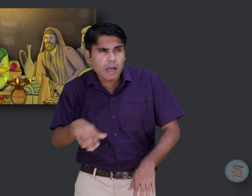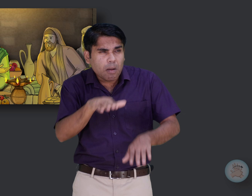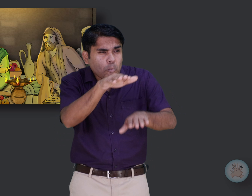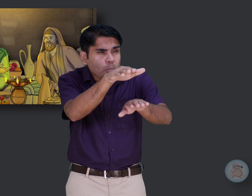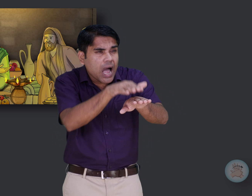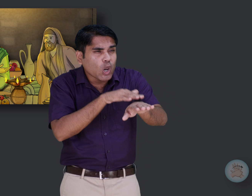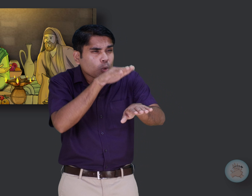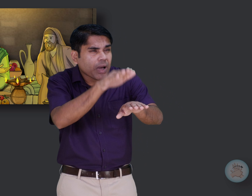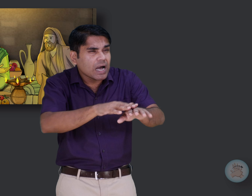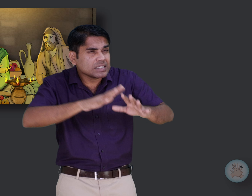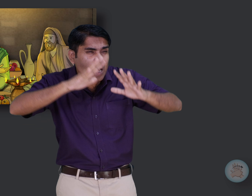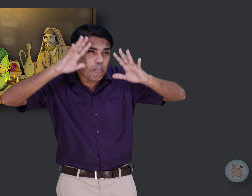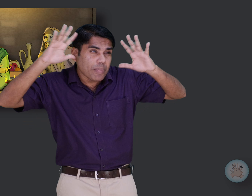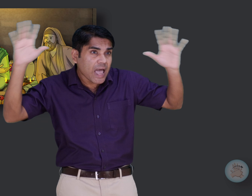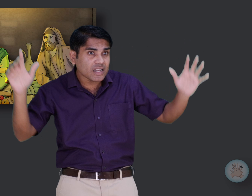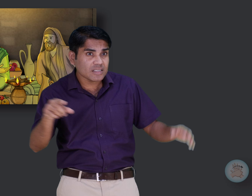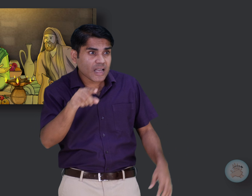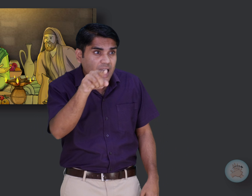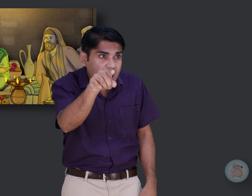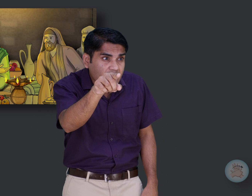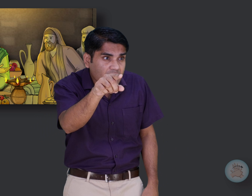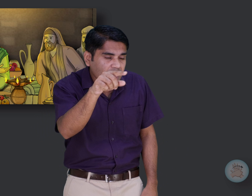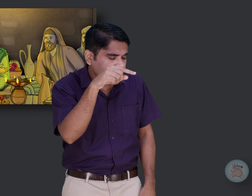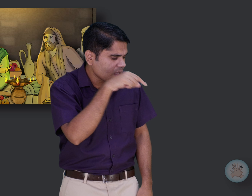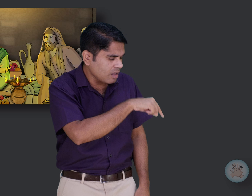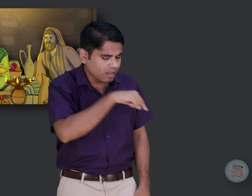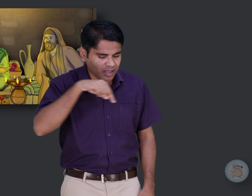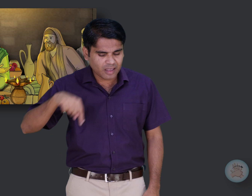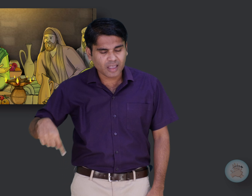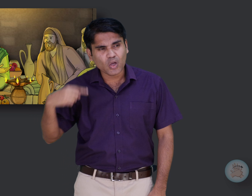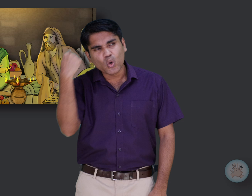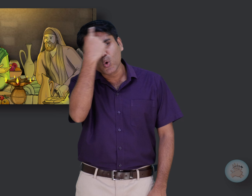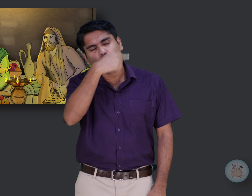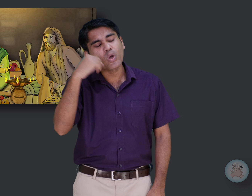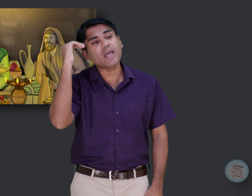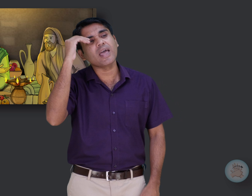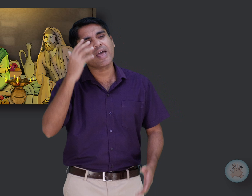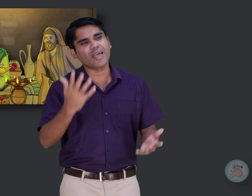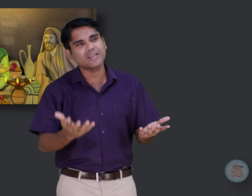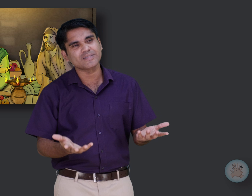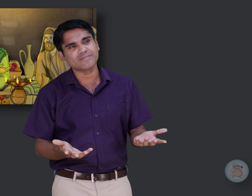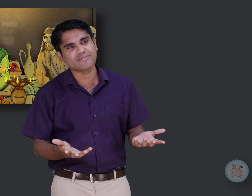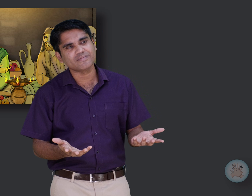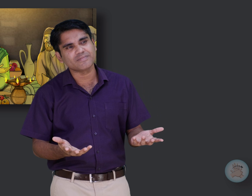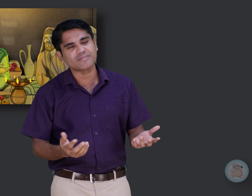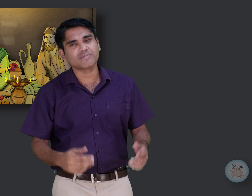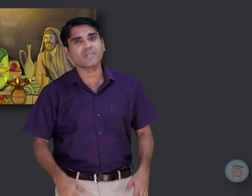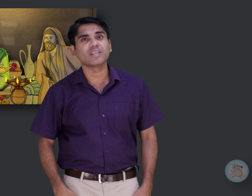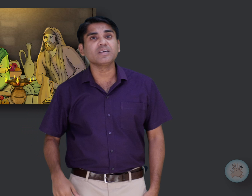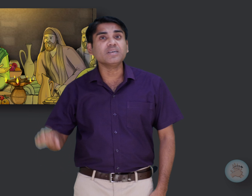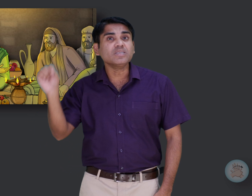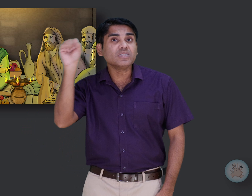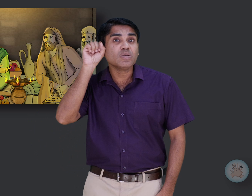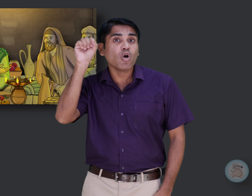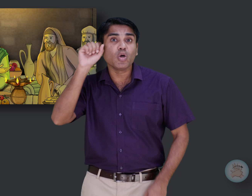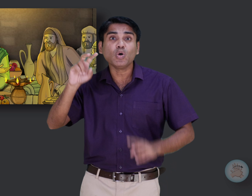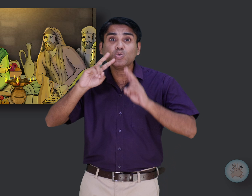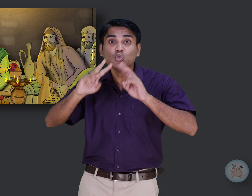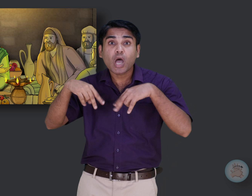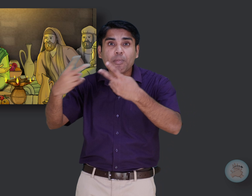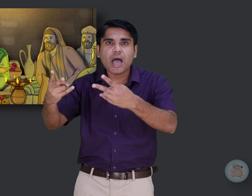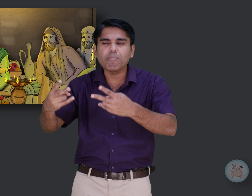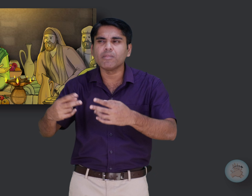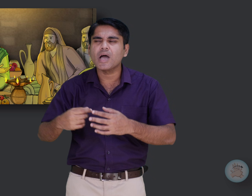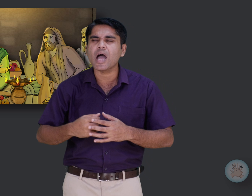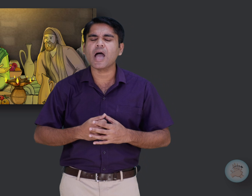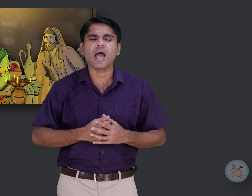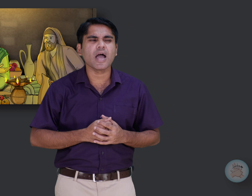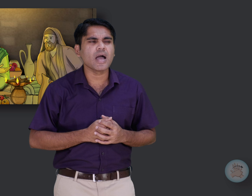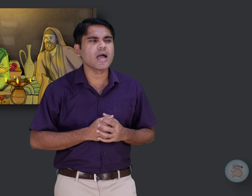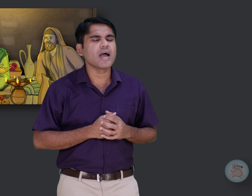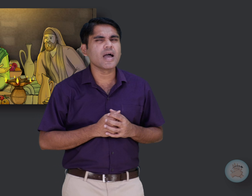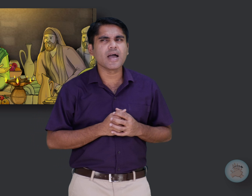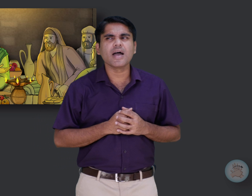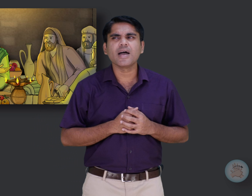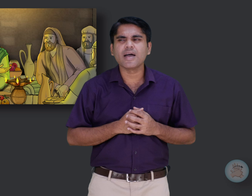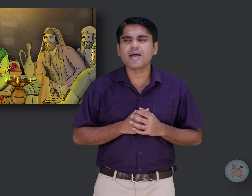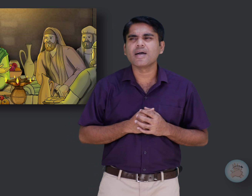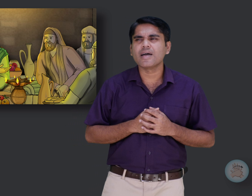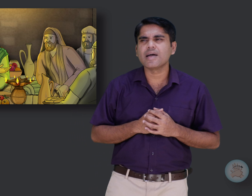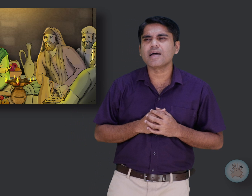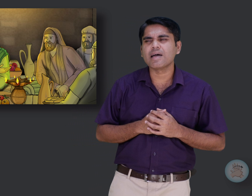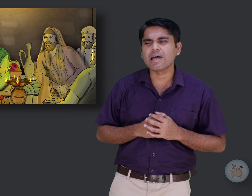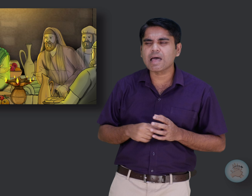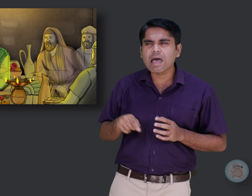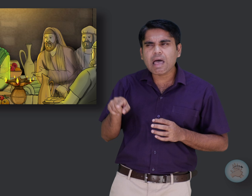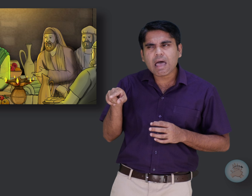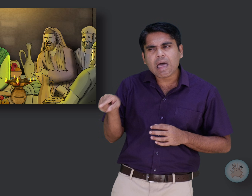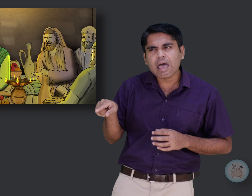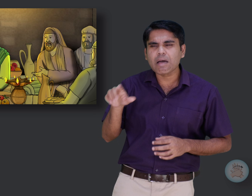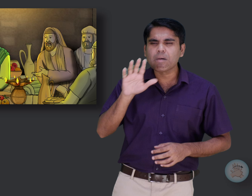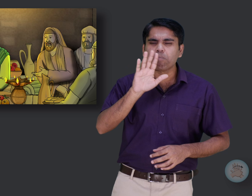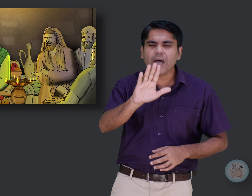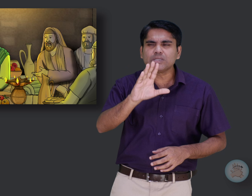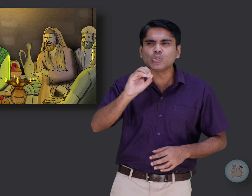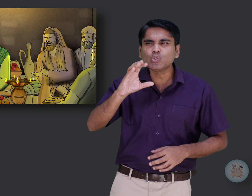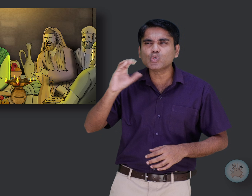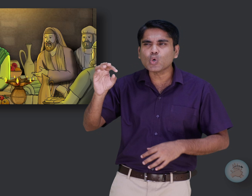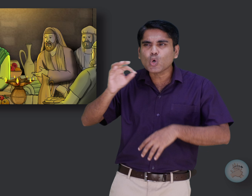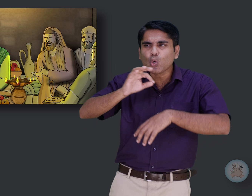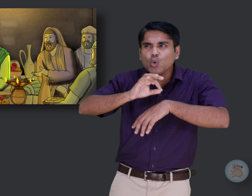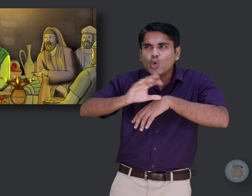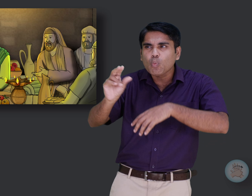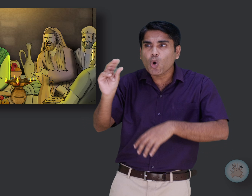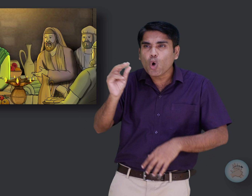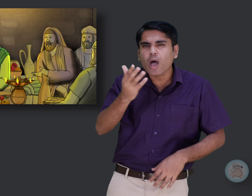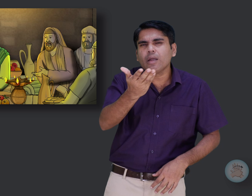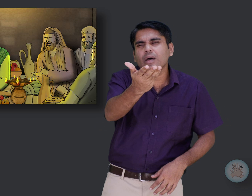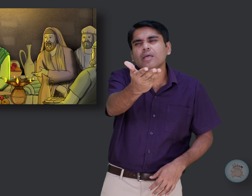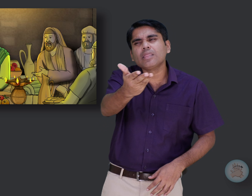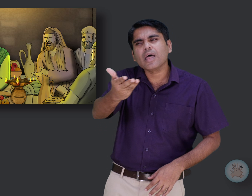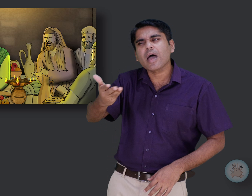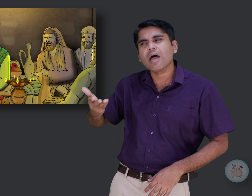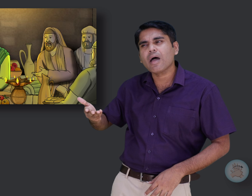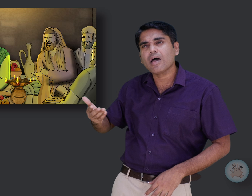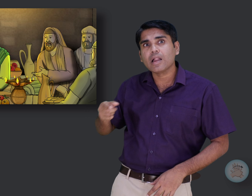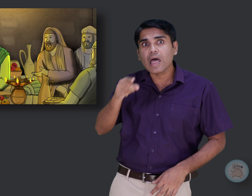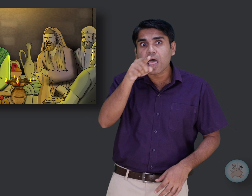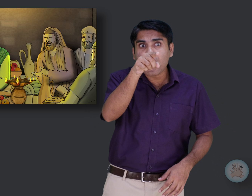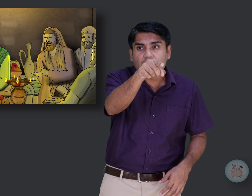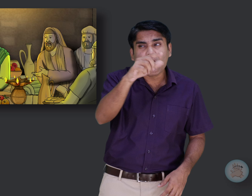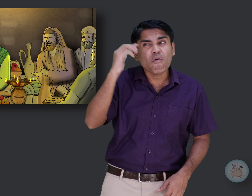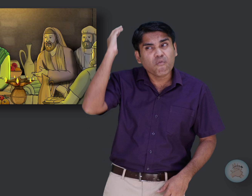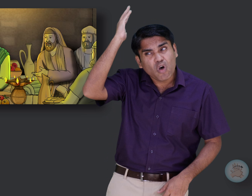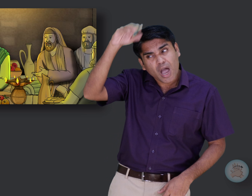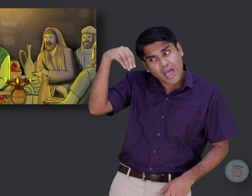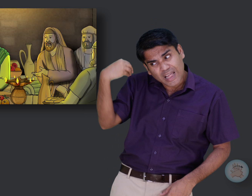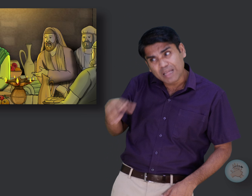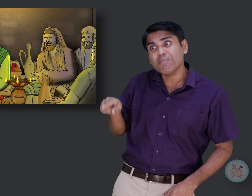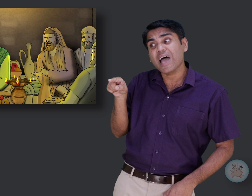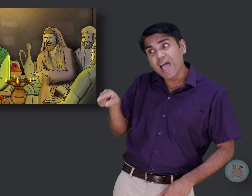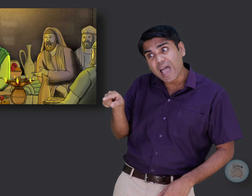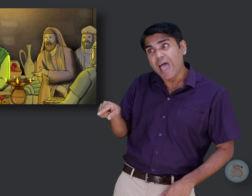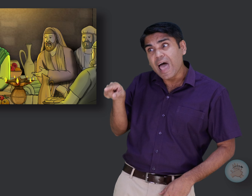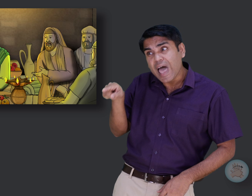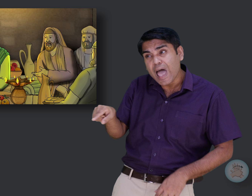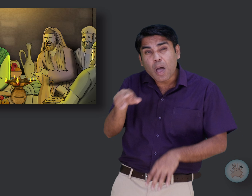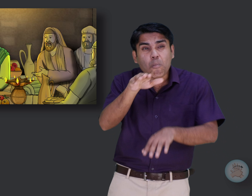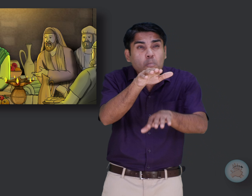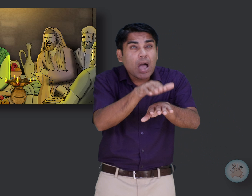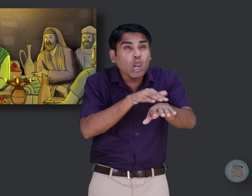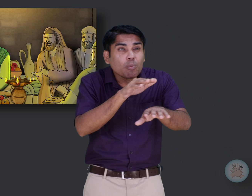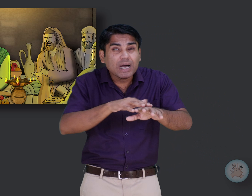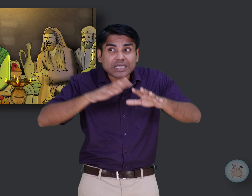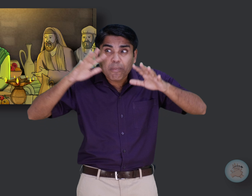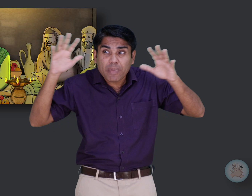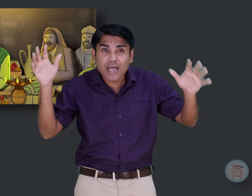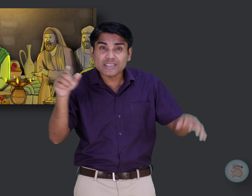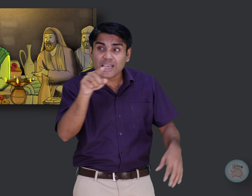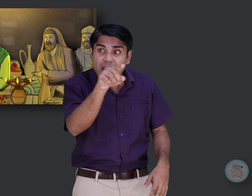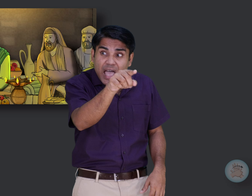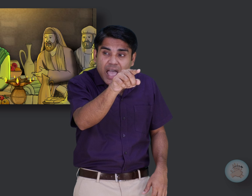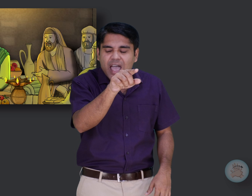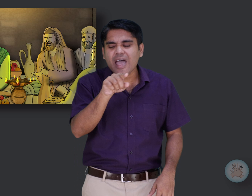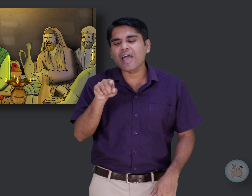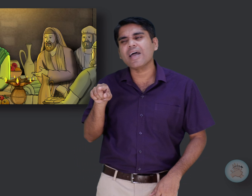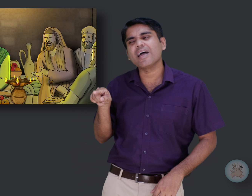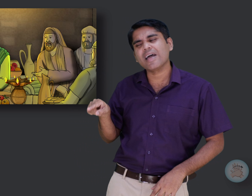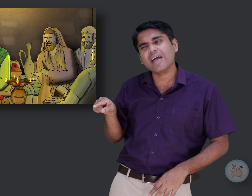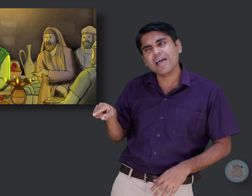“I suppose the one who was forgiven more,” Simon replied.